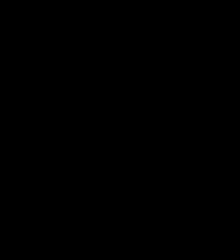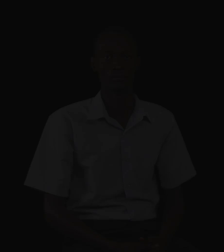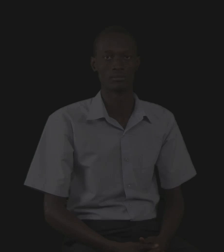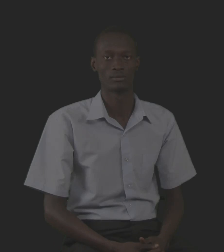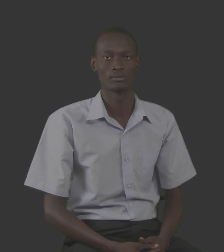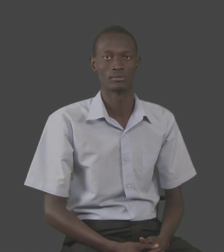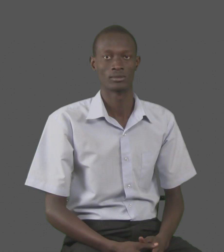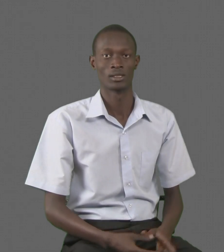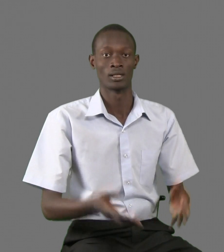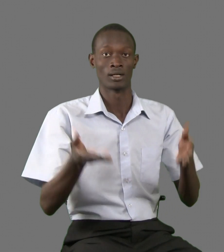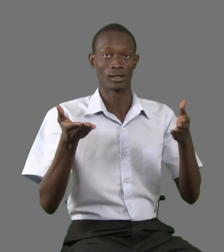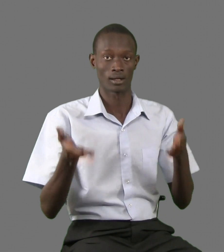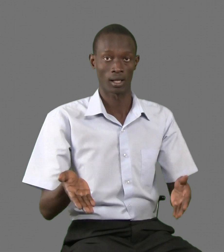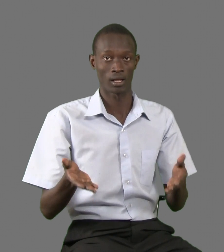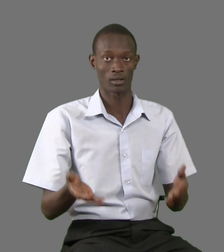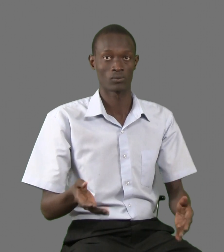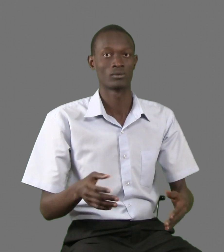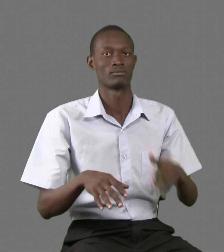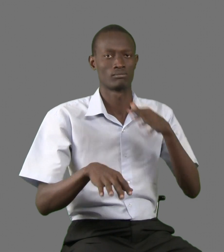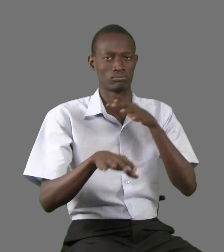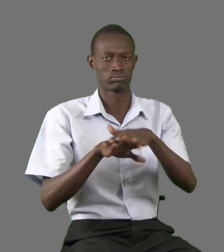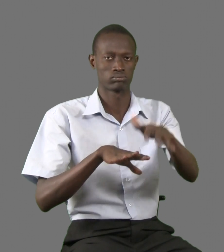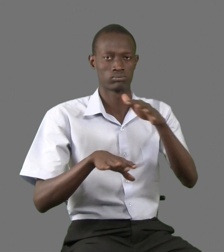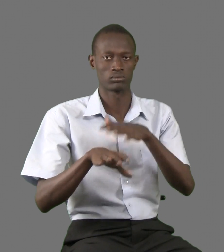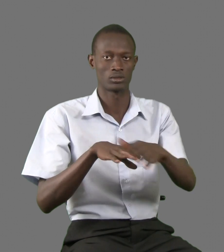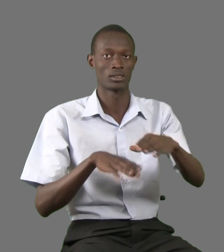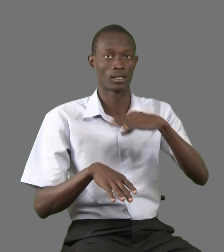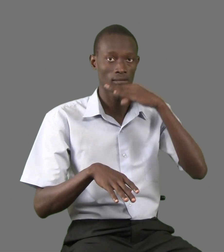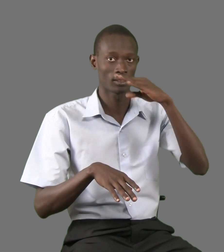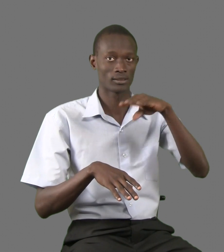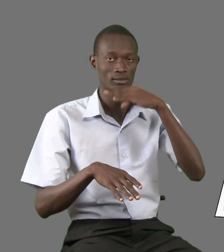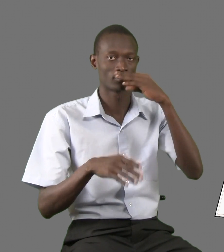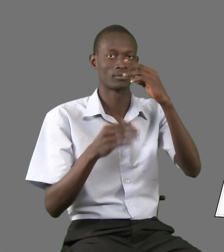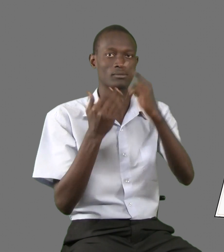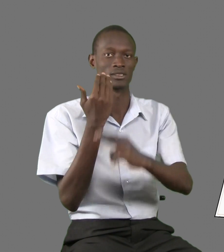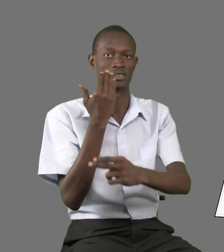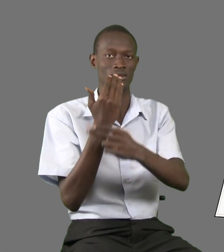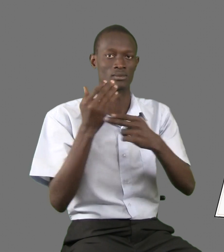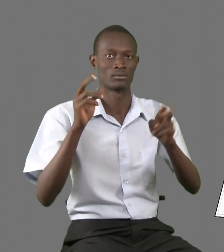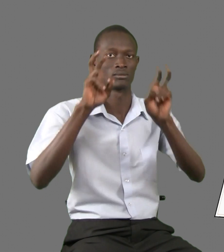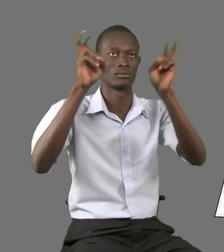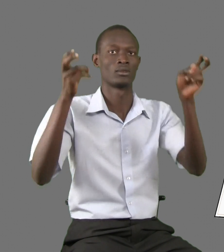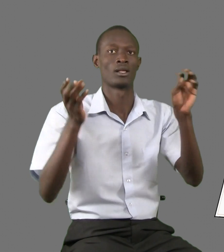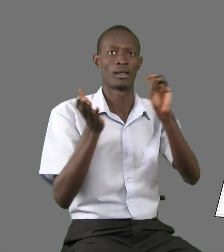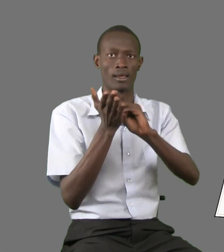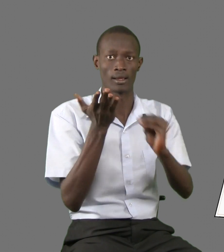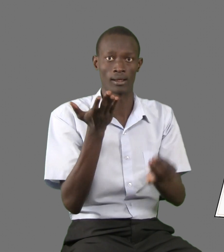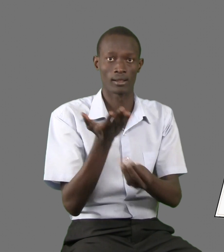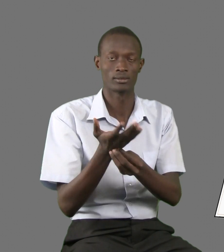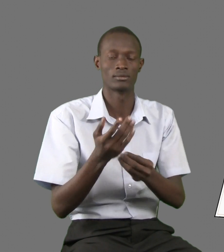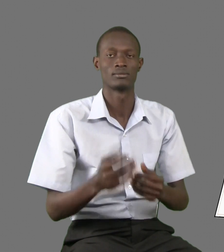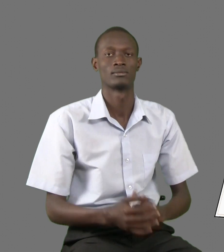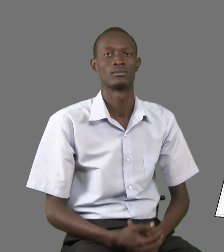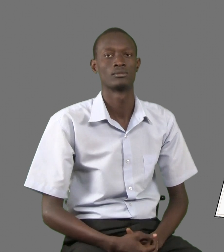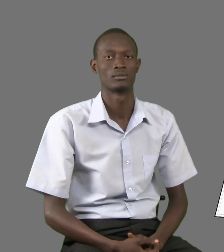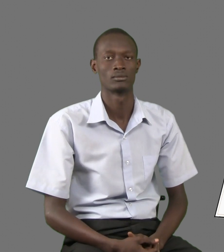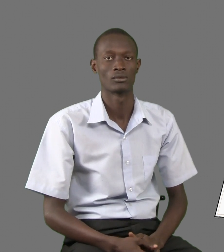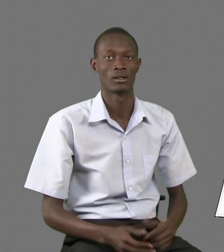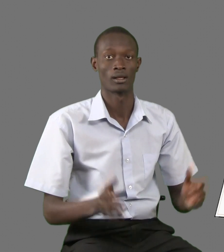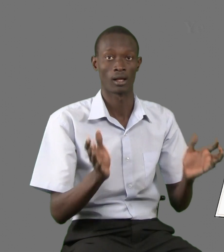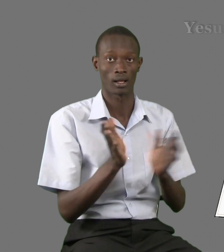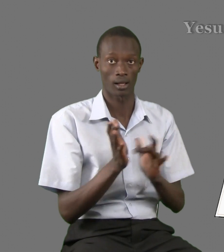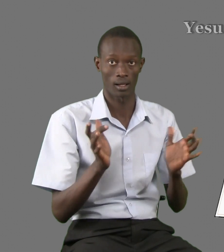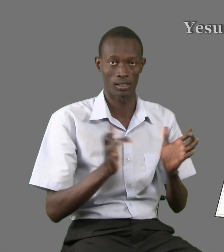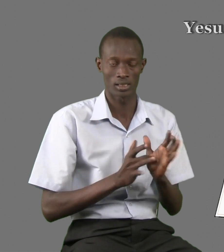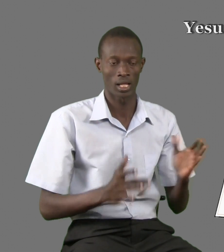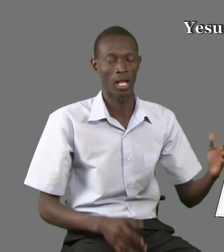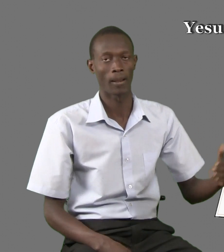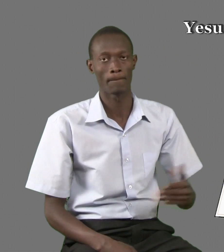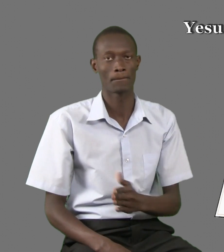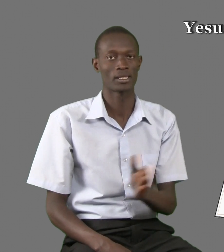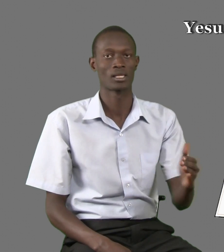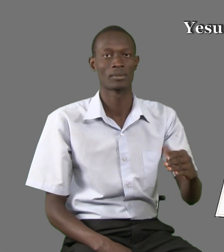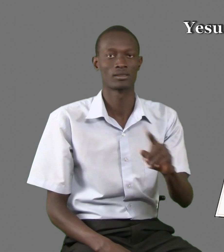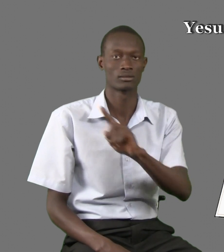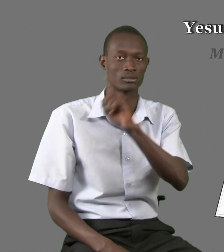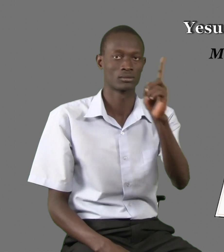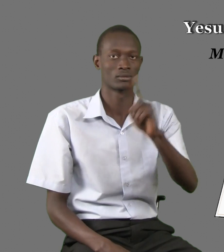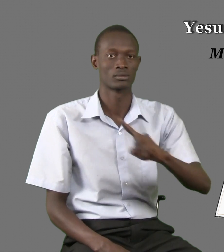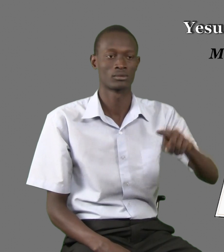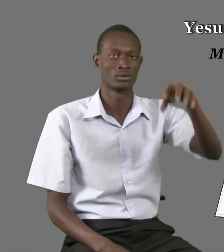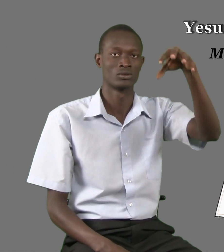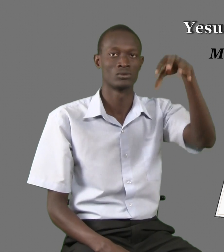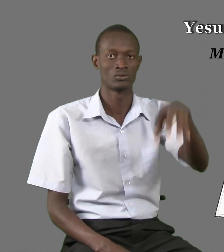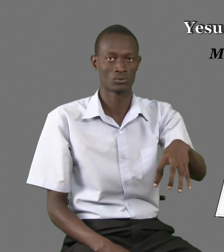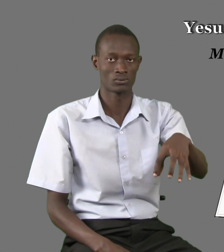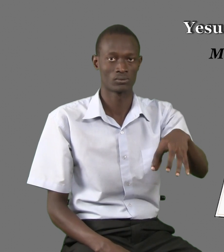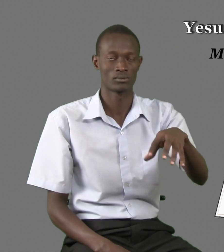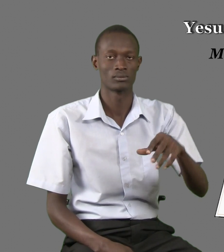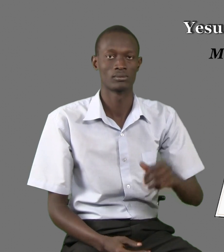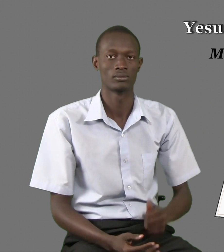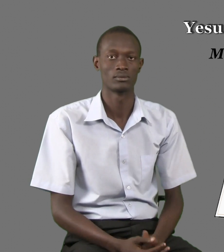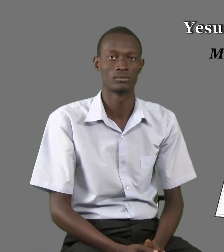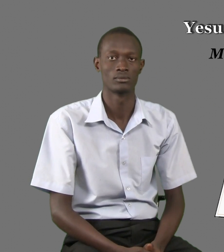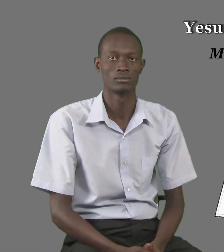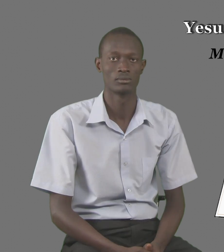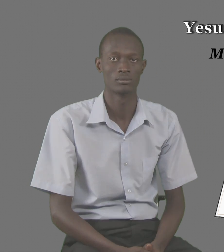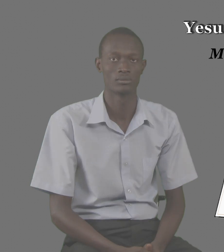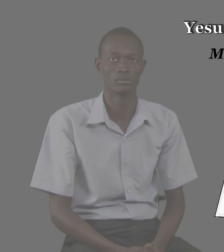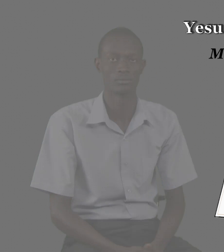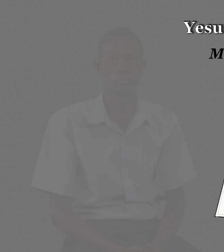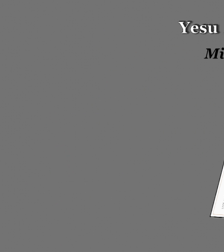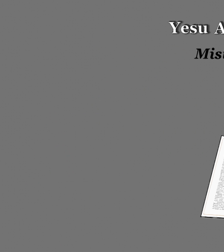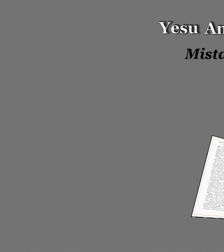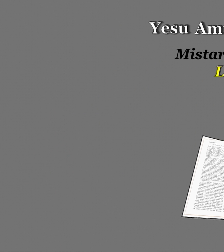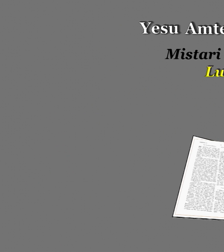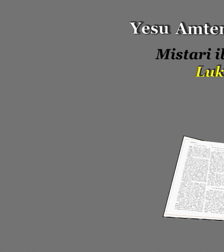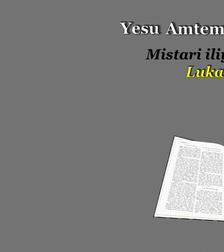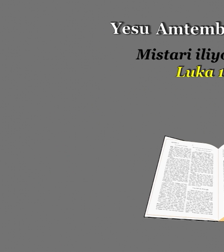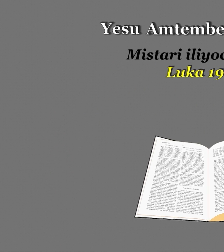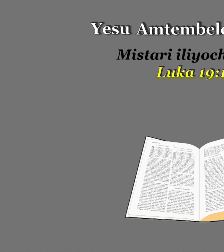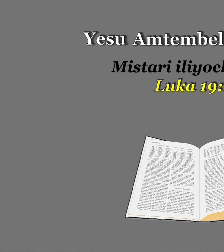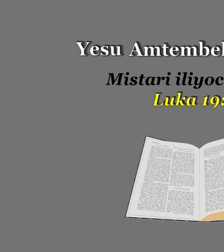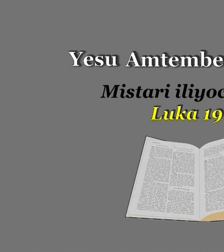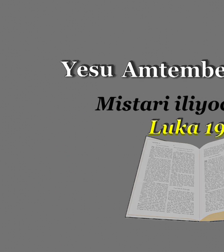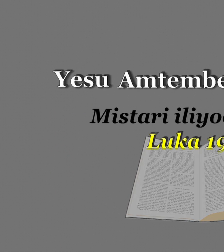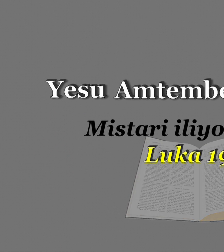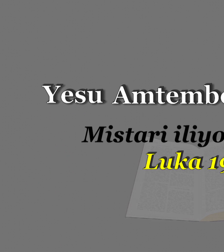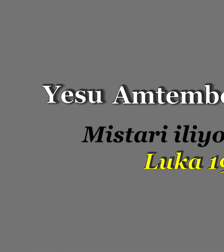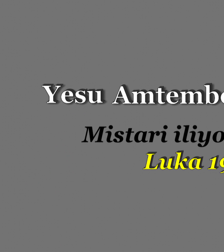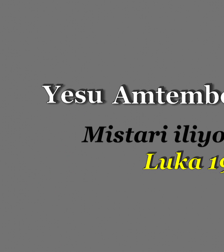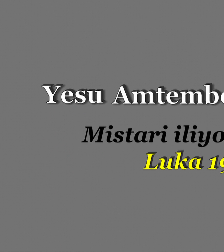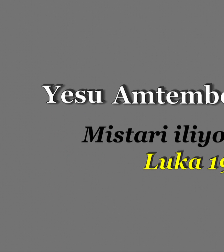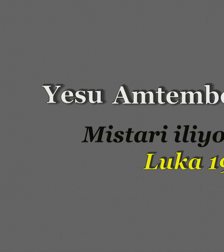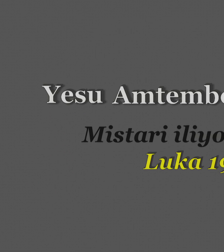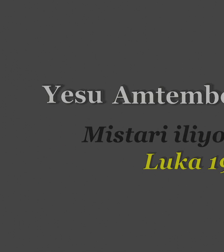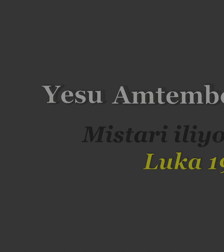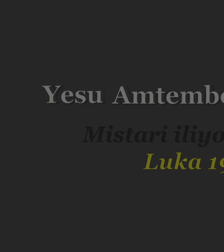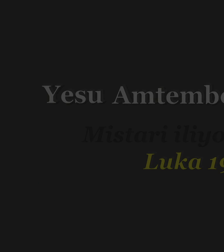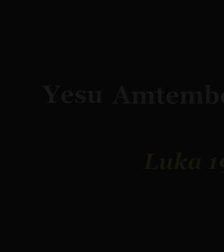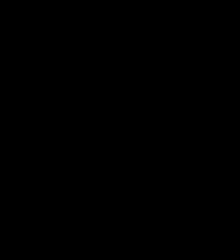Jesus visits Zacchaeus